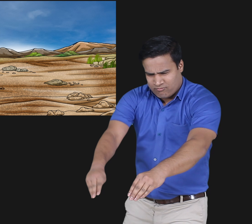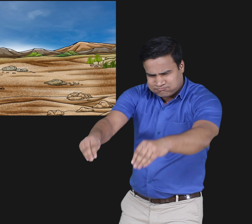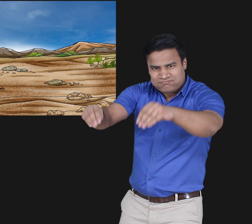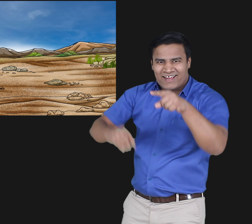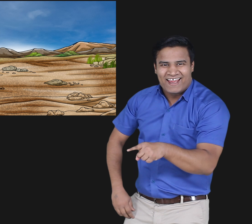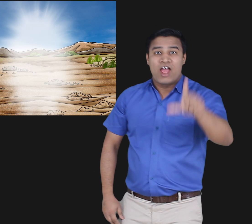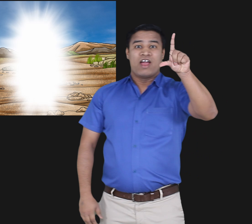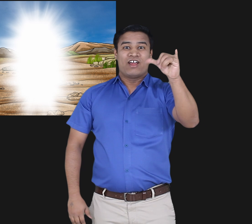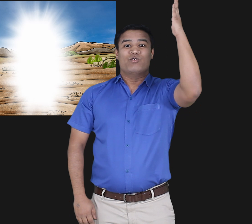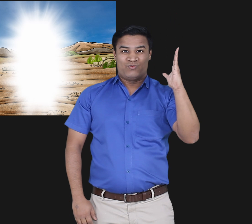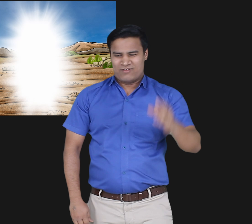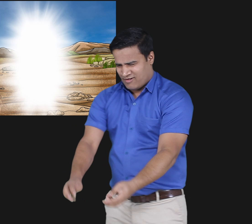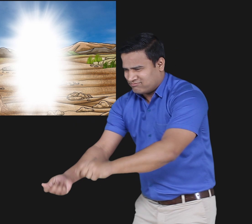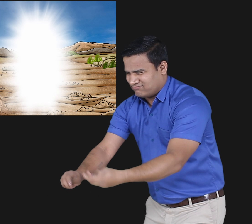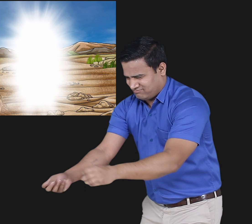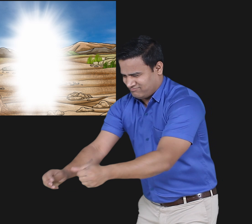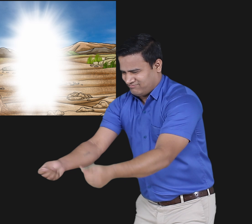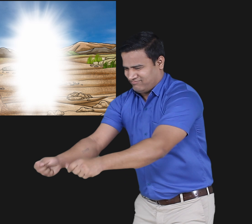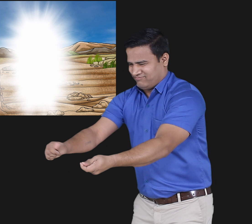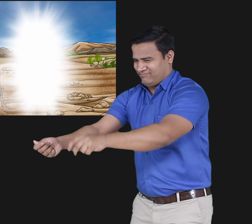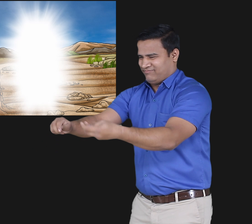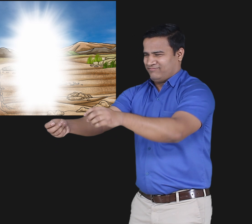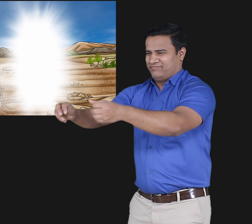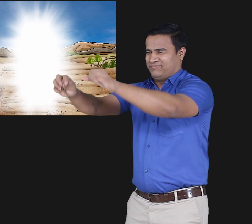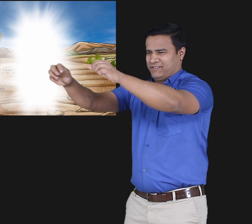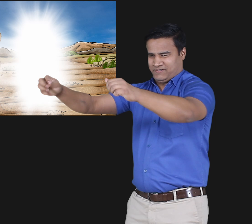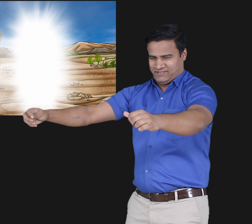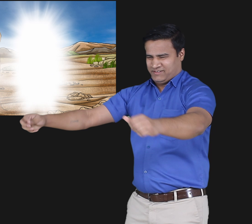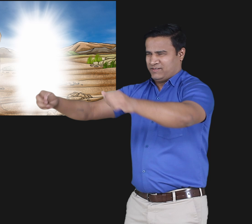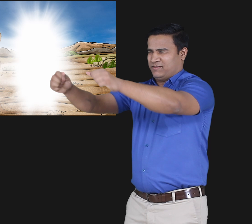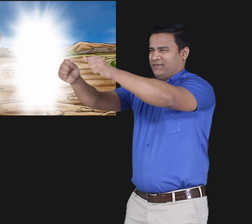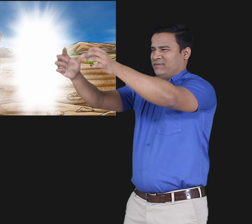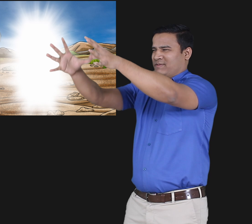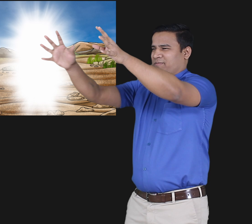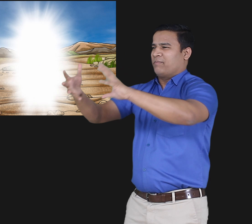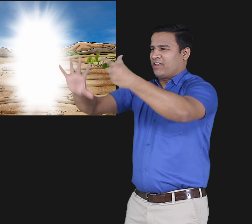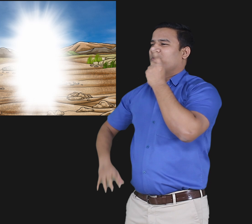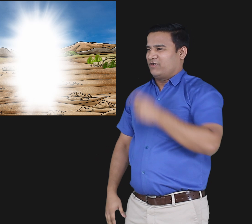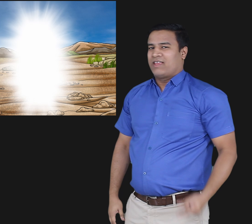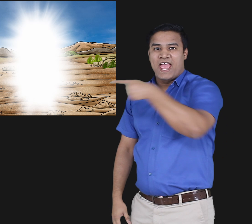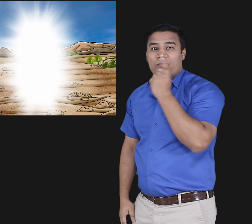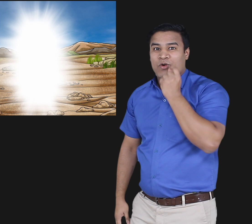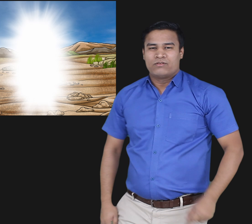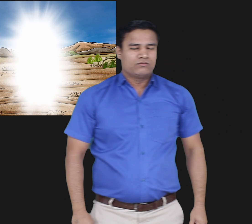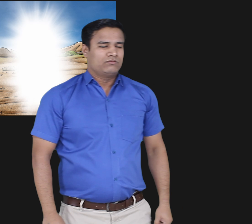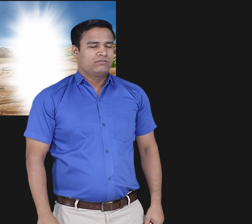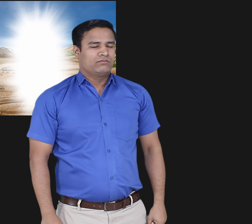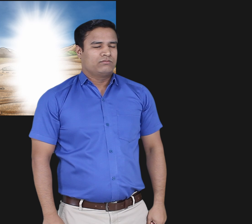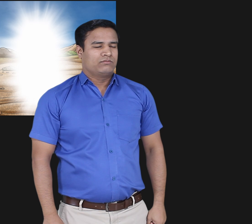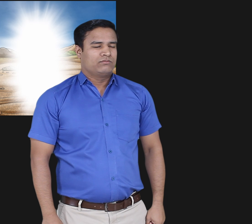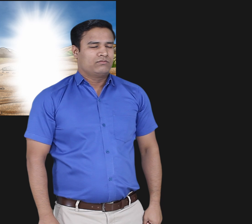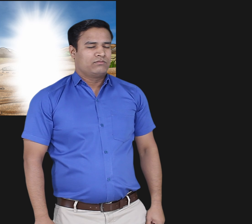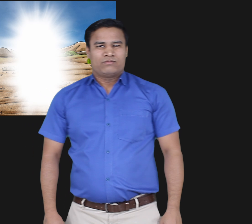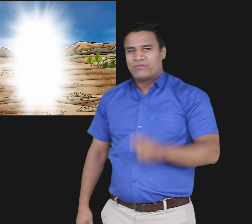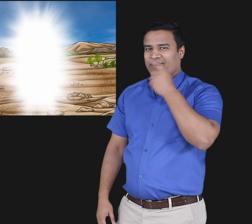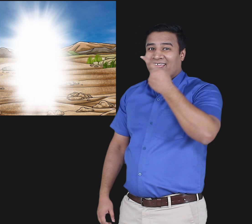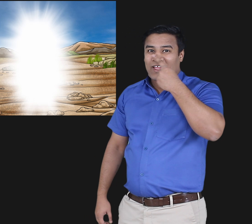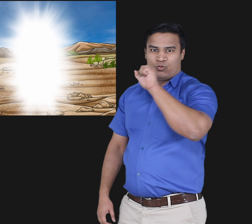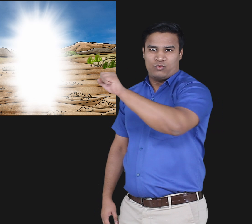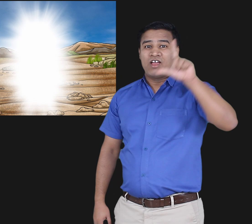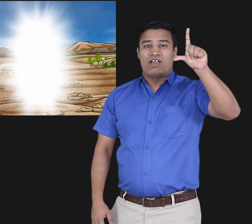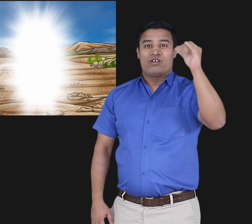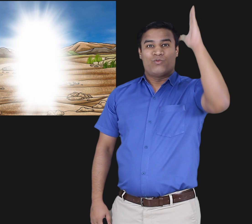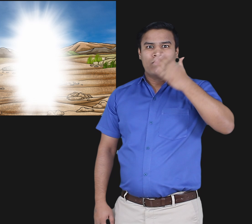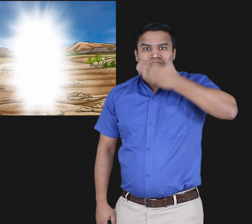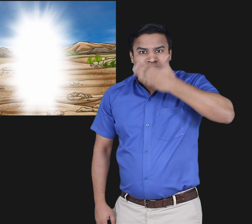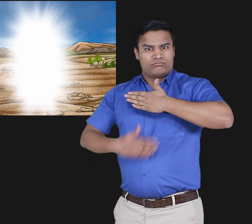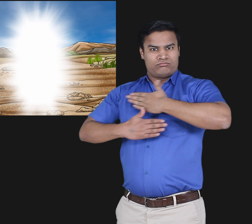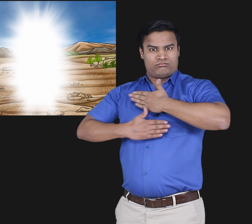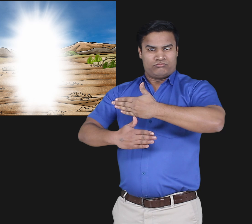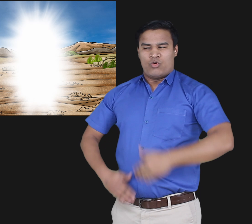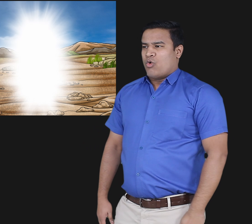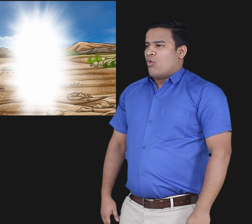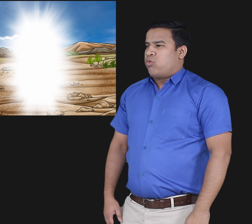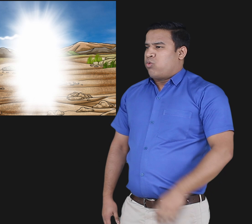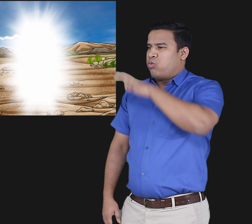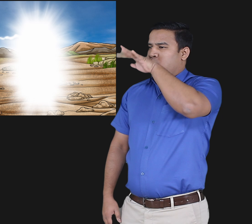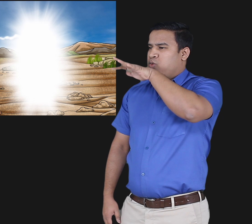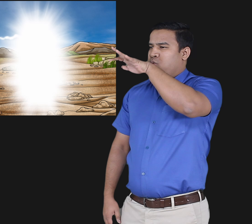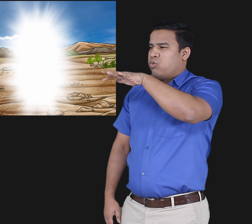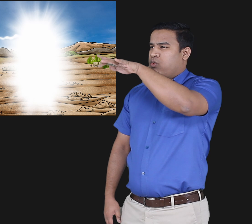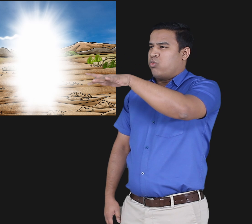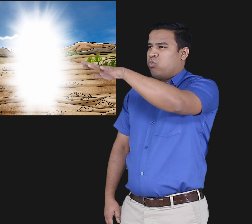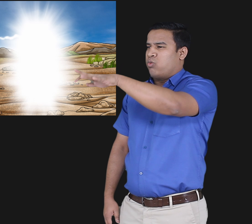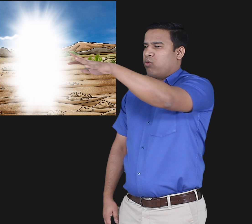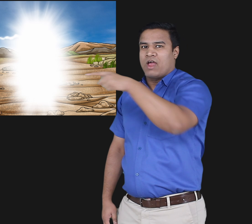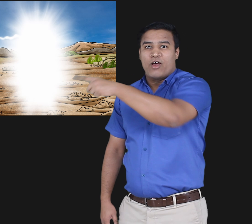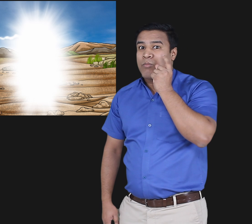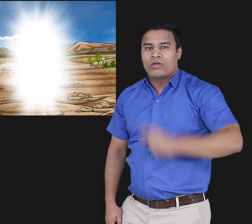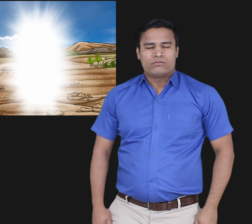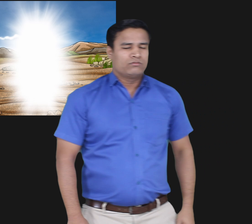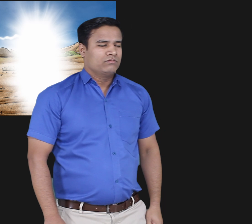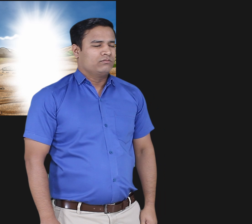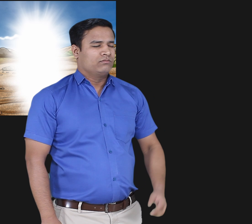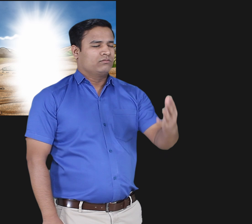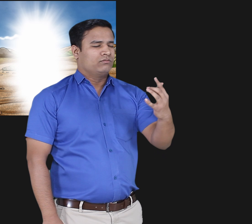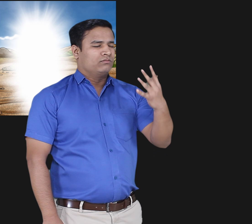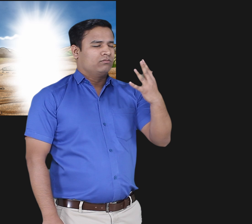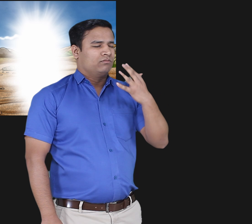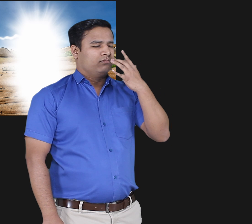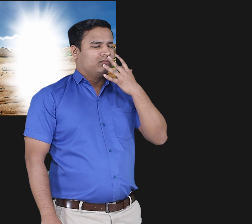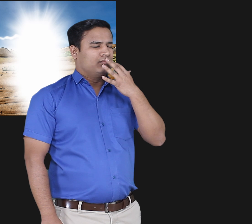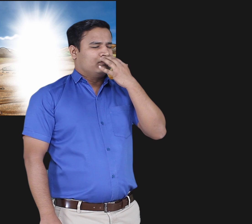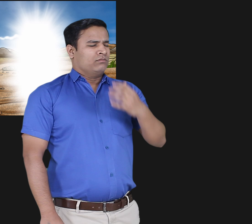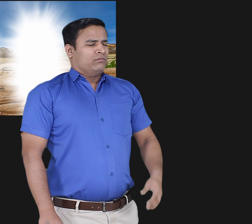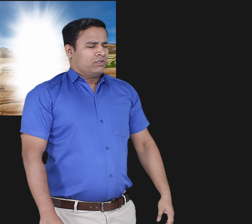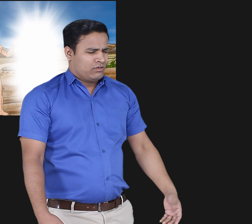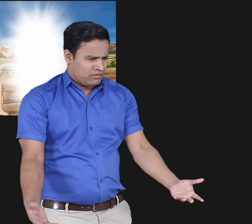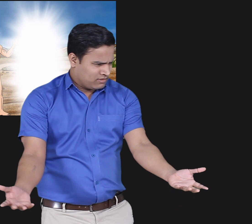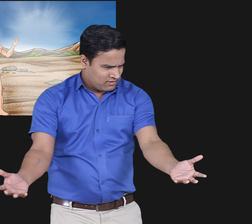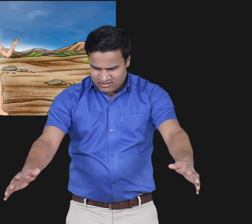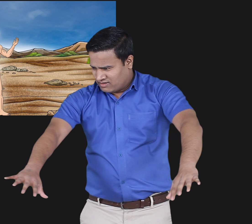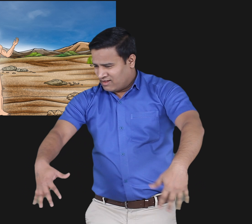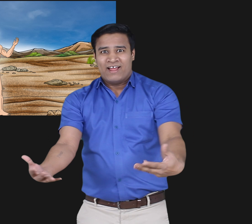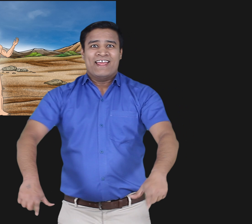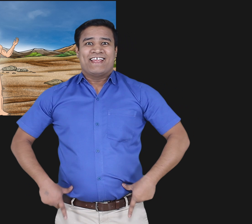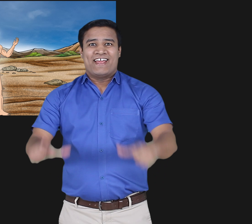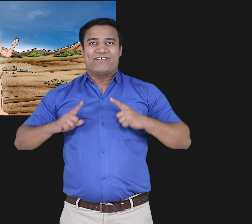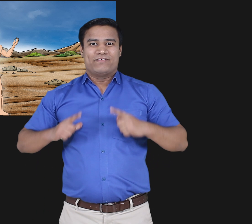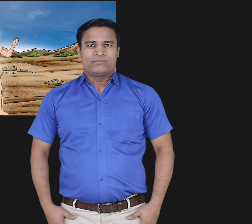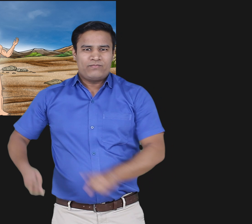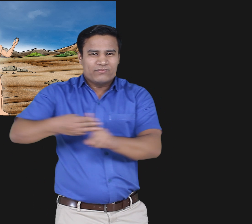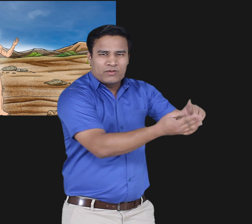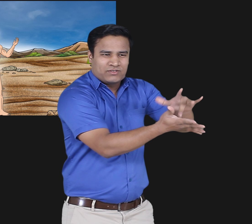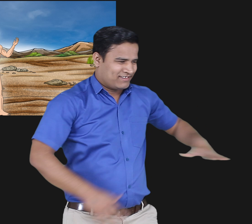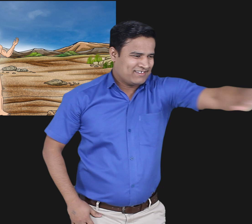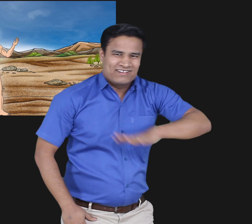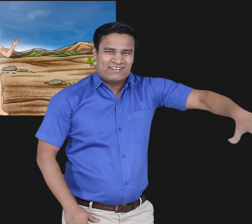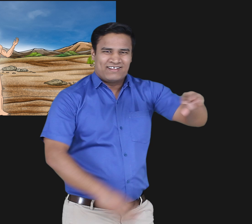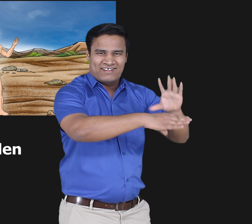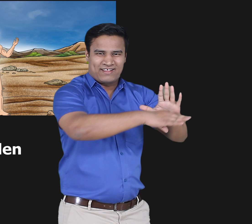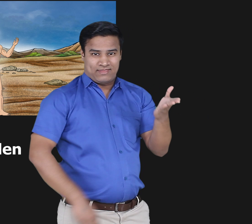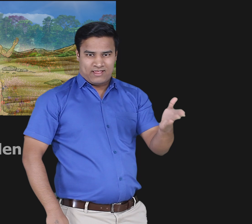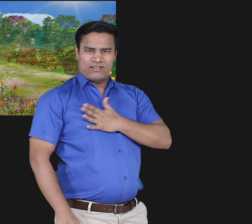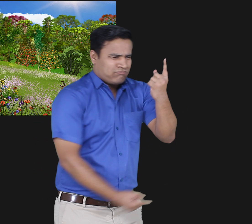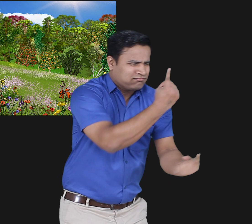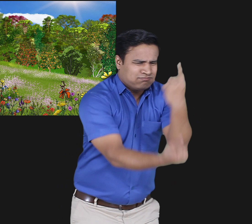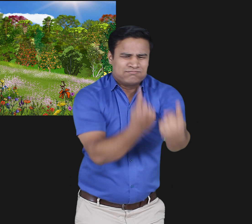Then the LORD God formed man from the dust of the ground and breathed the breath of life into his nostrils, and the man became a living being.